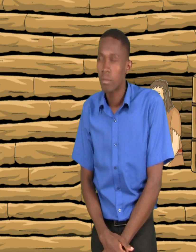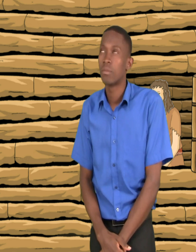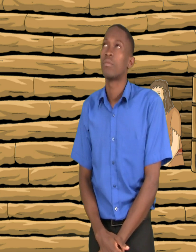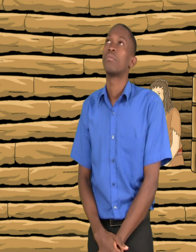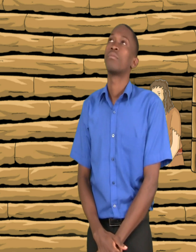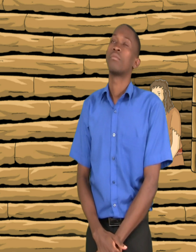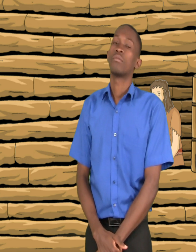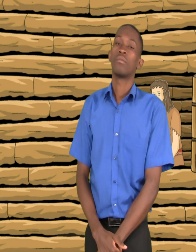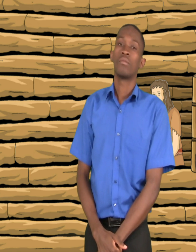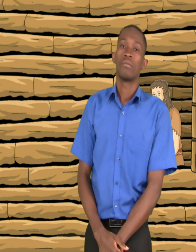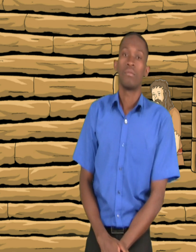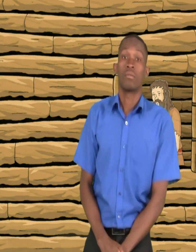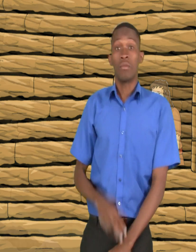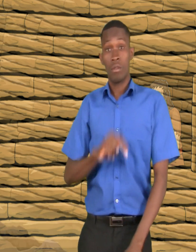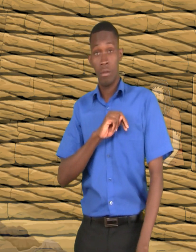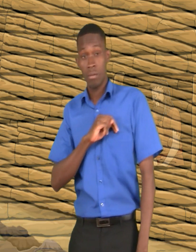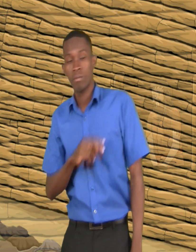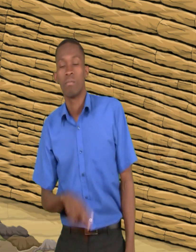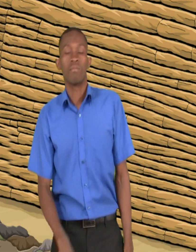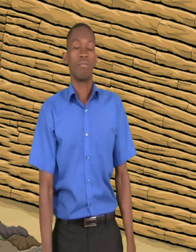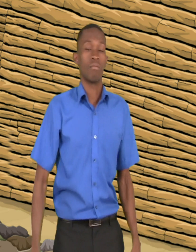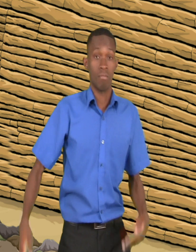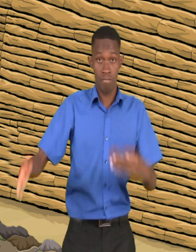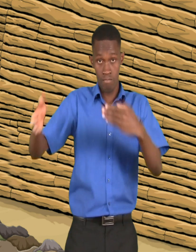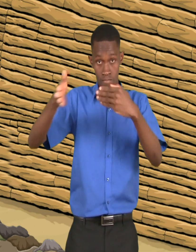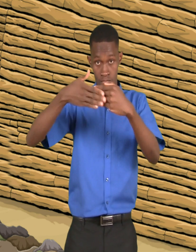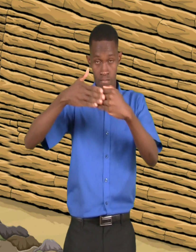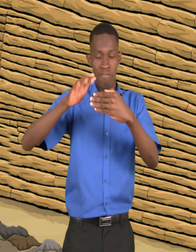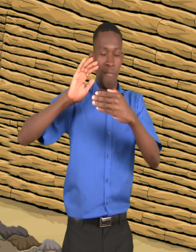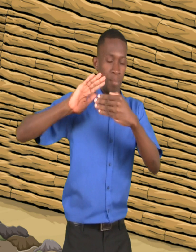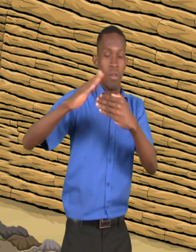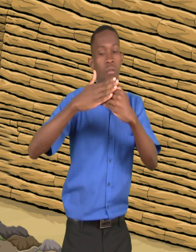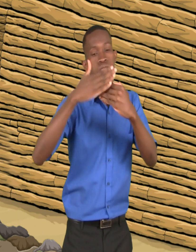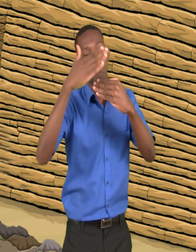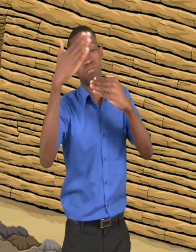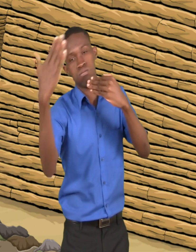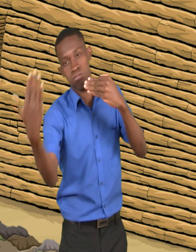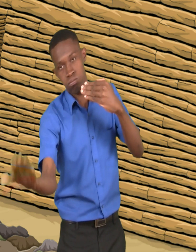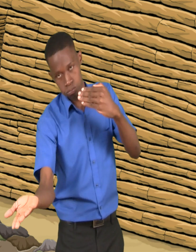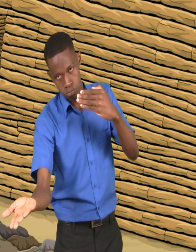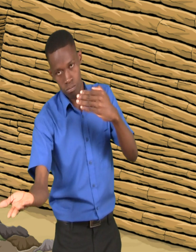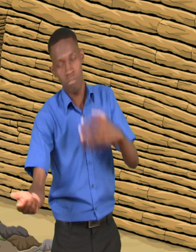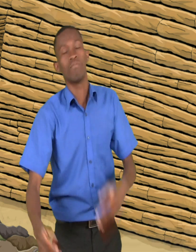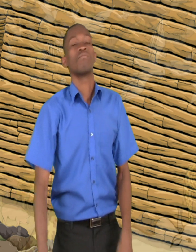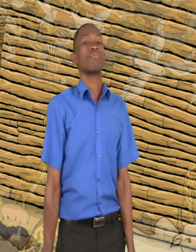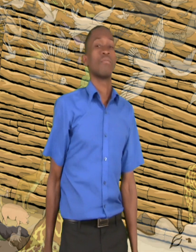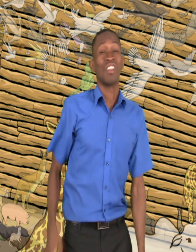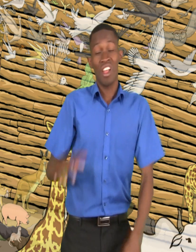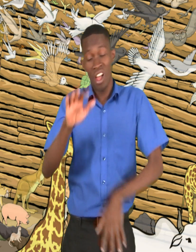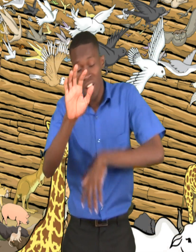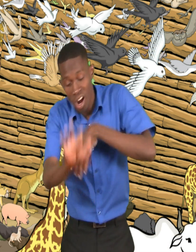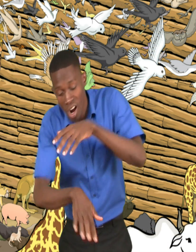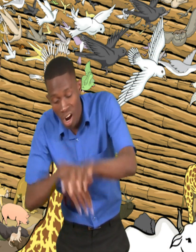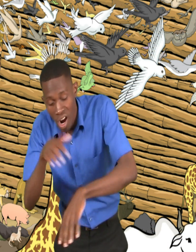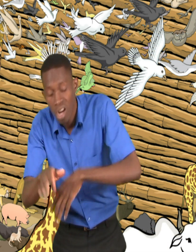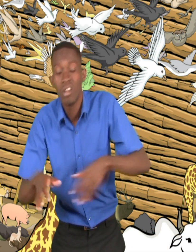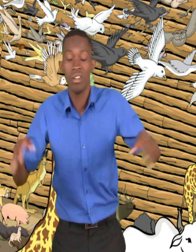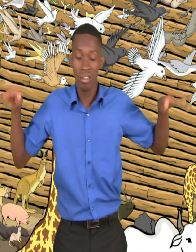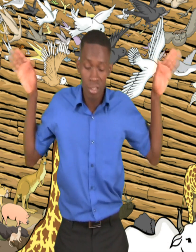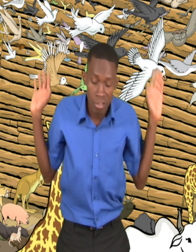So Noah came out, along with his sons and his wife and his sons’ wives.